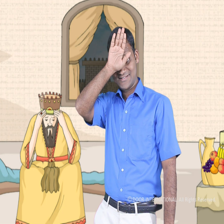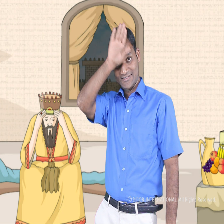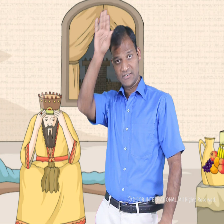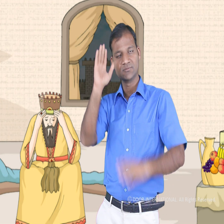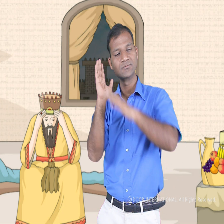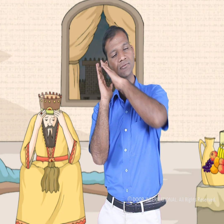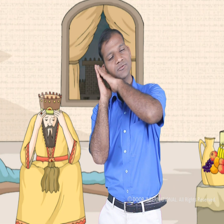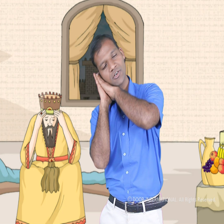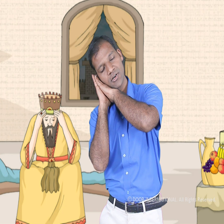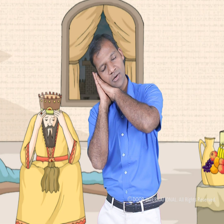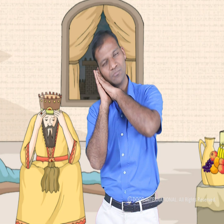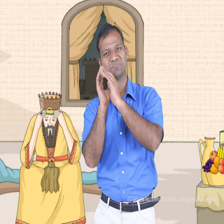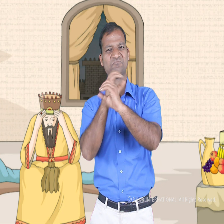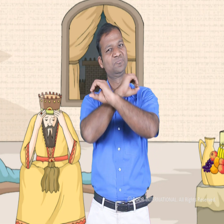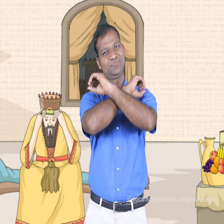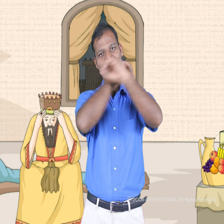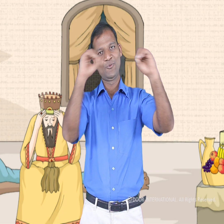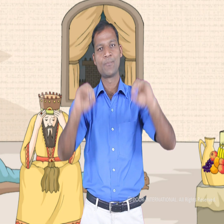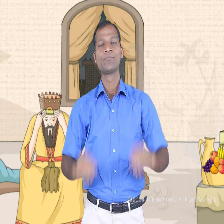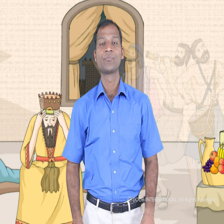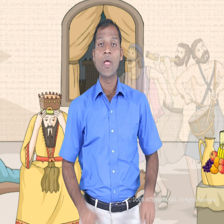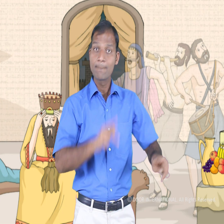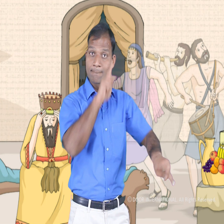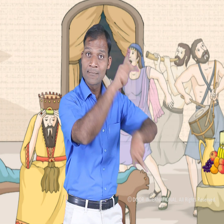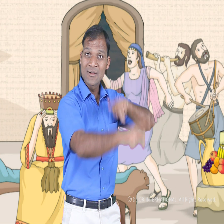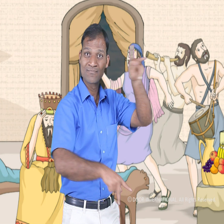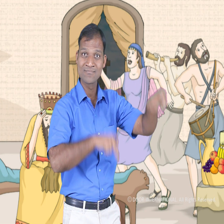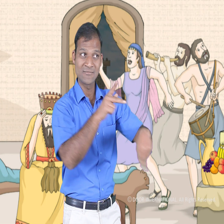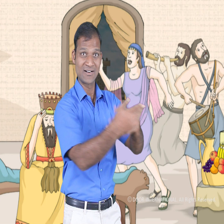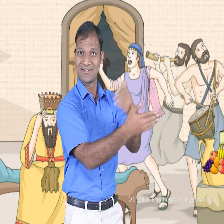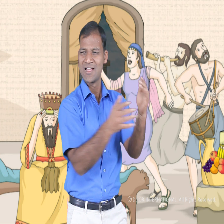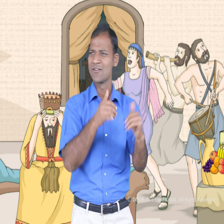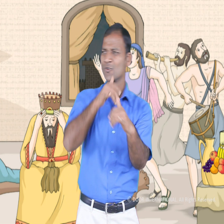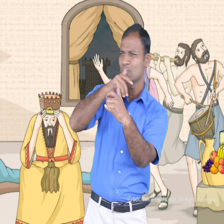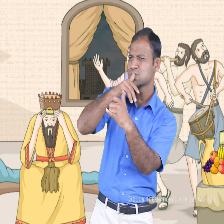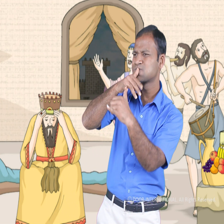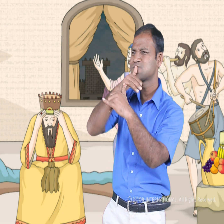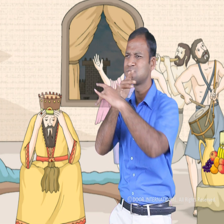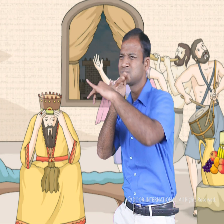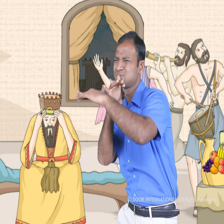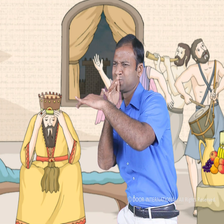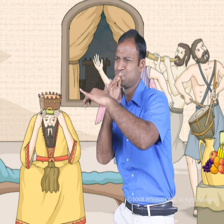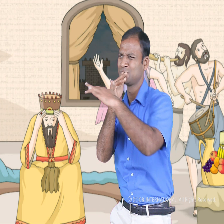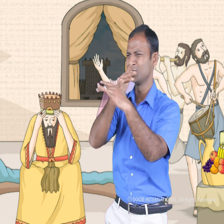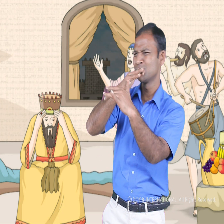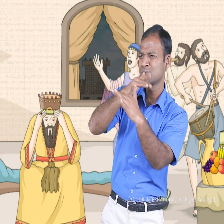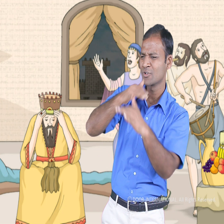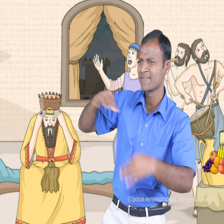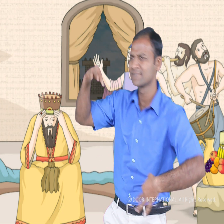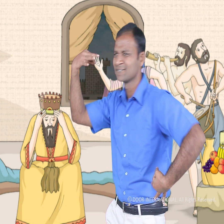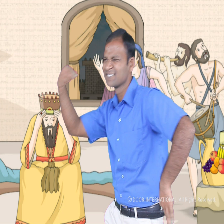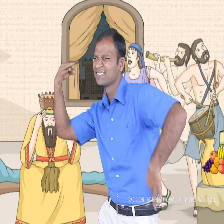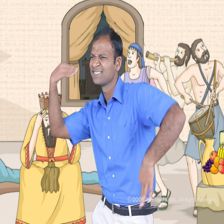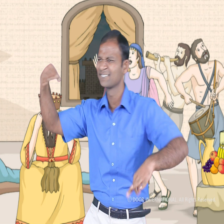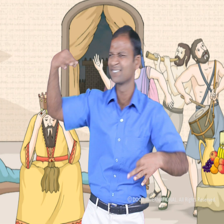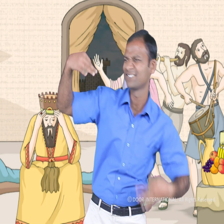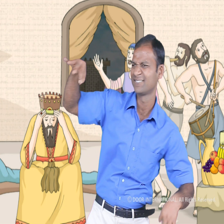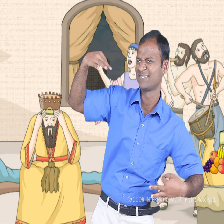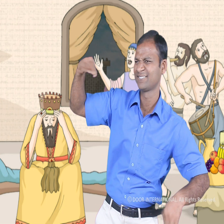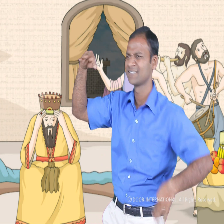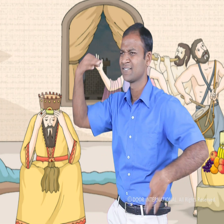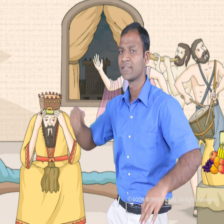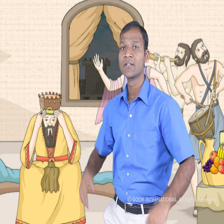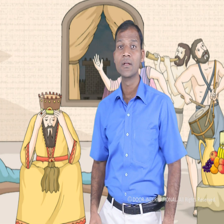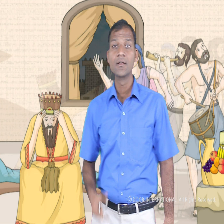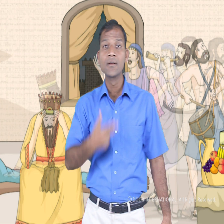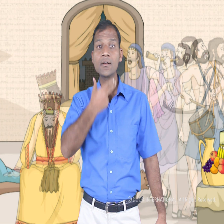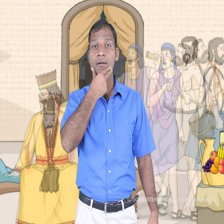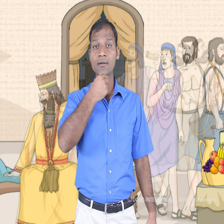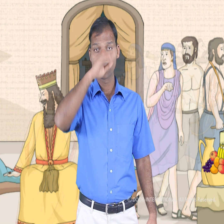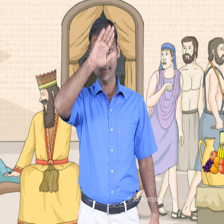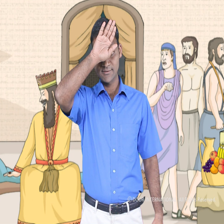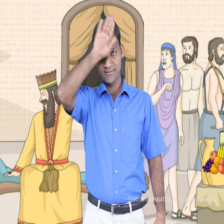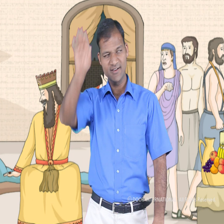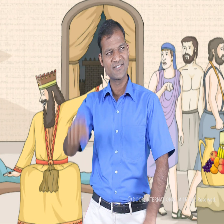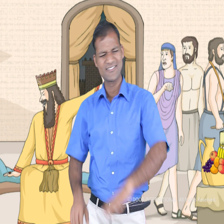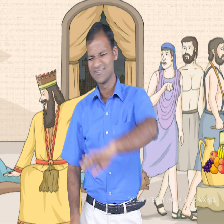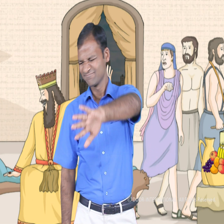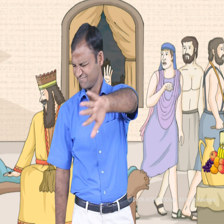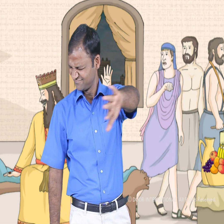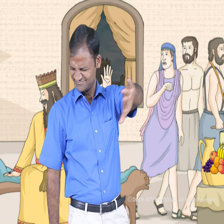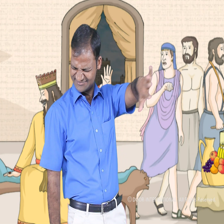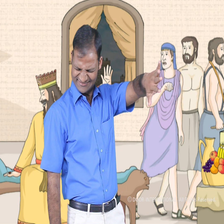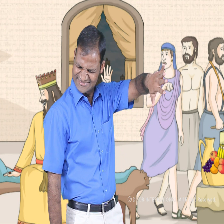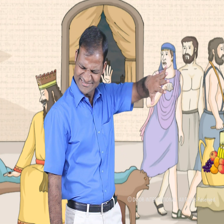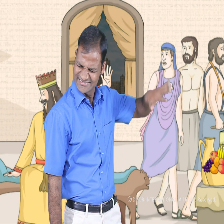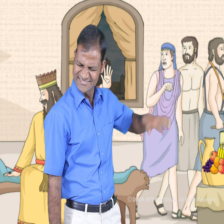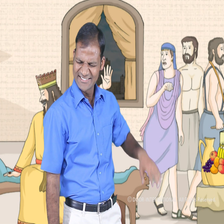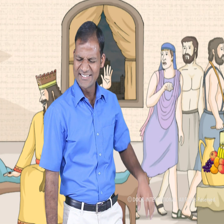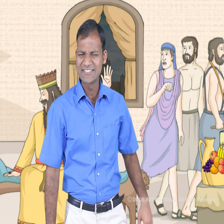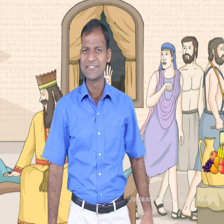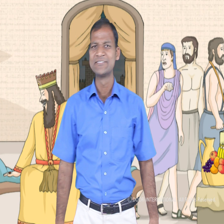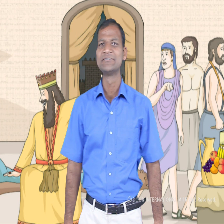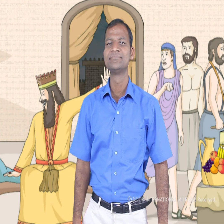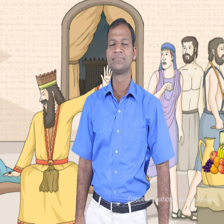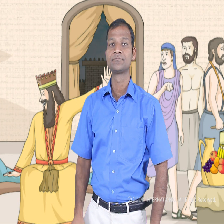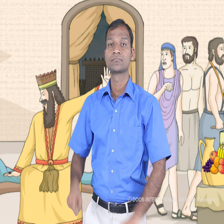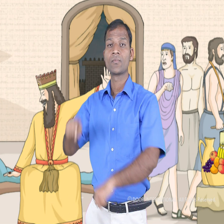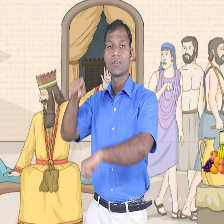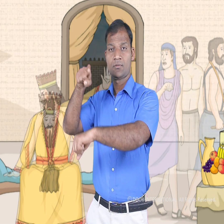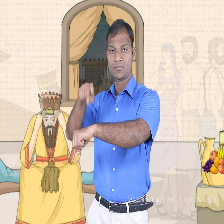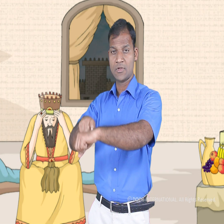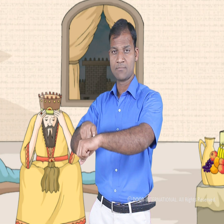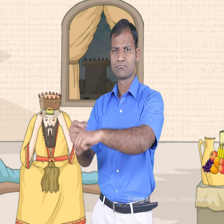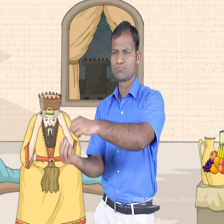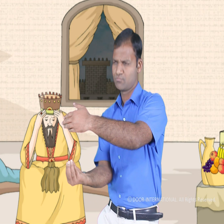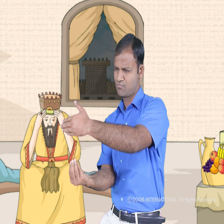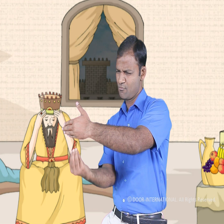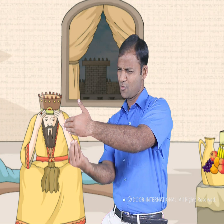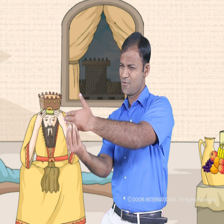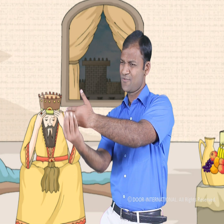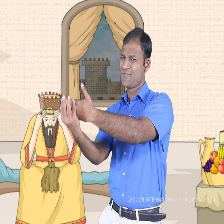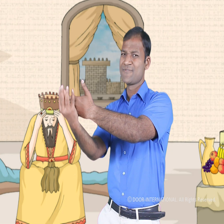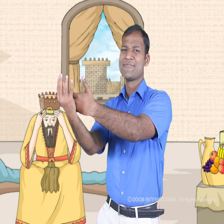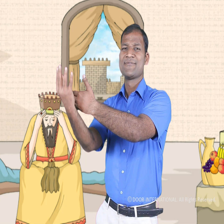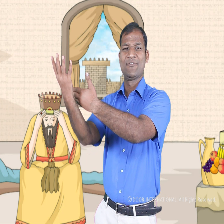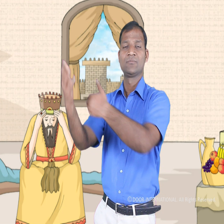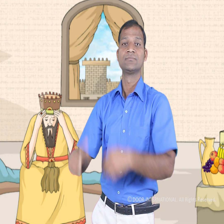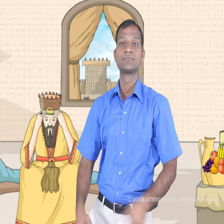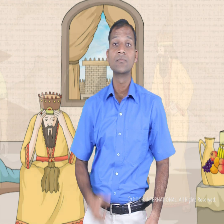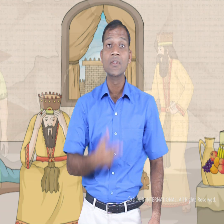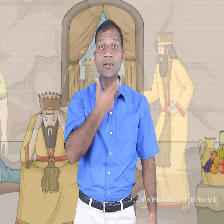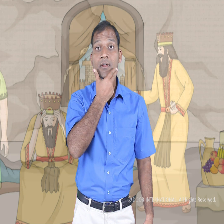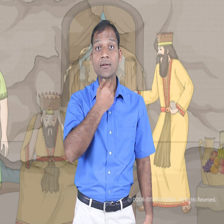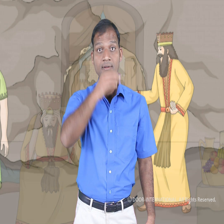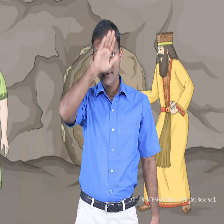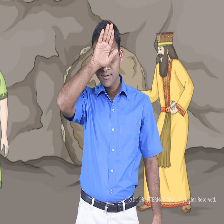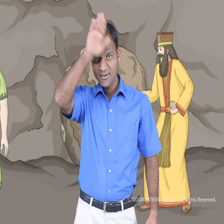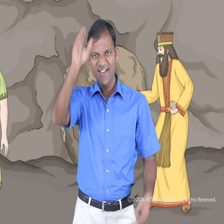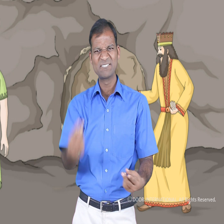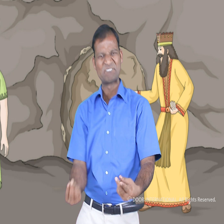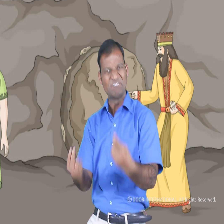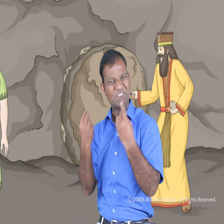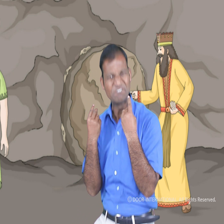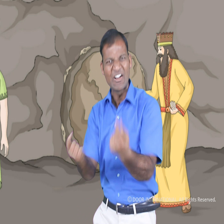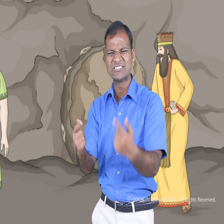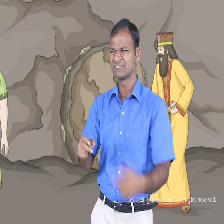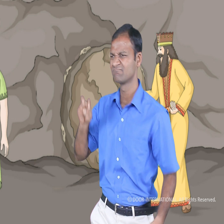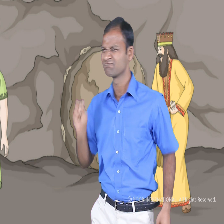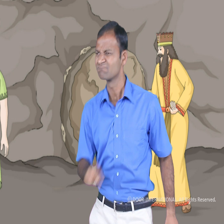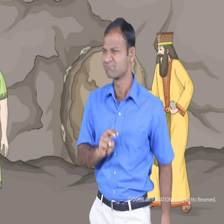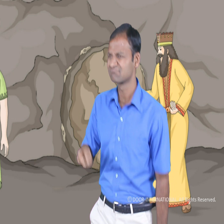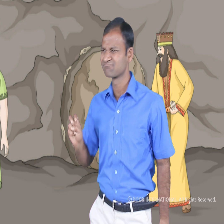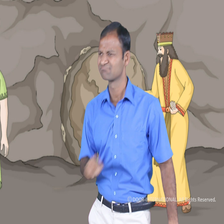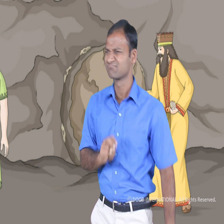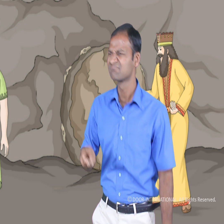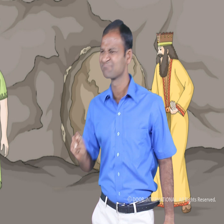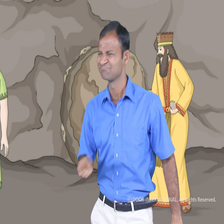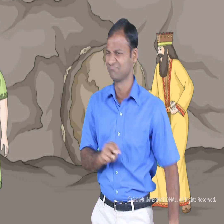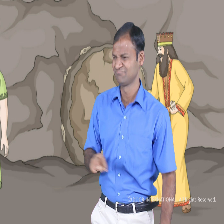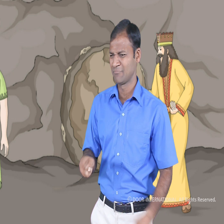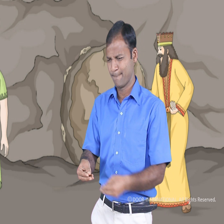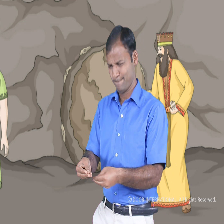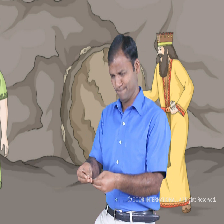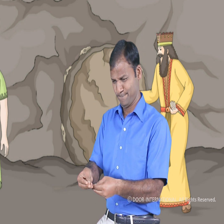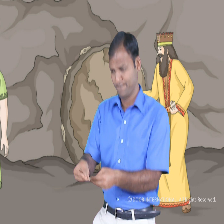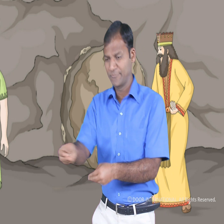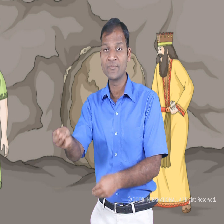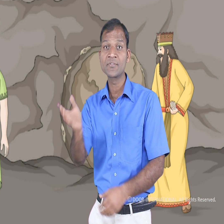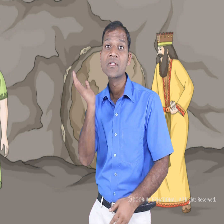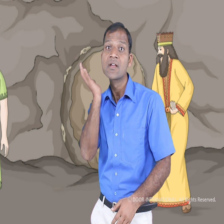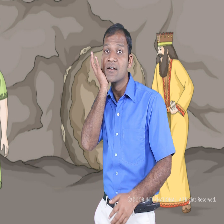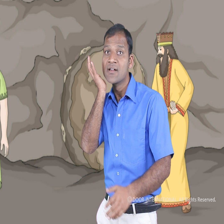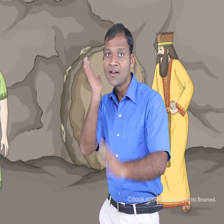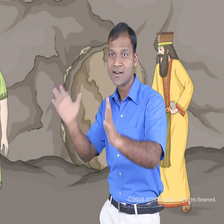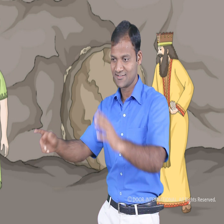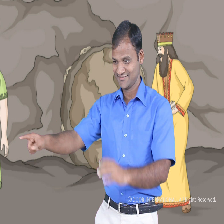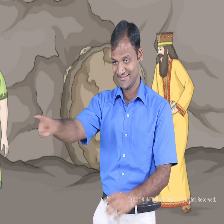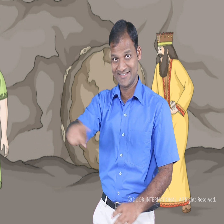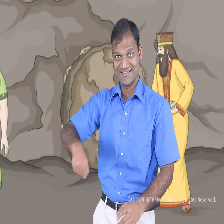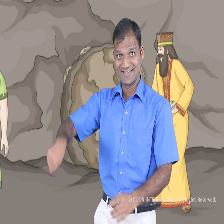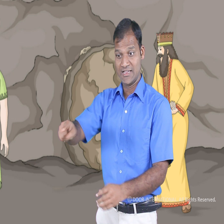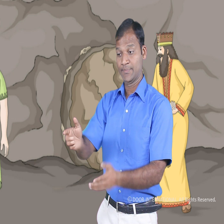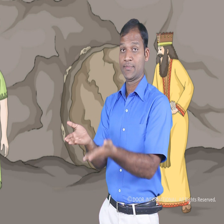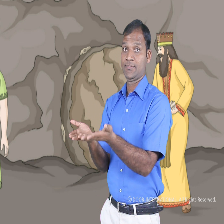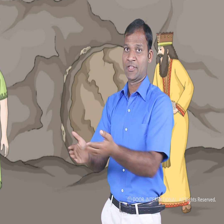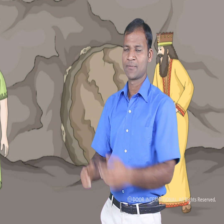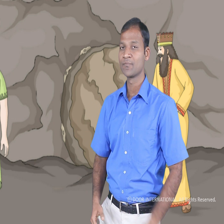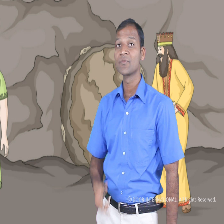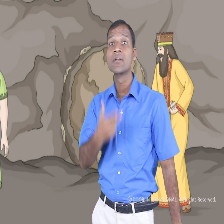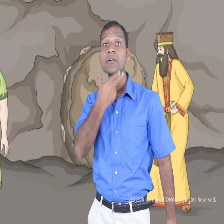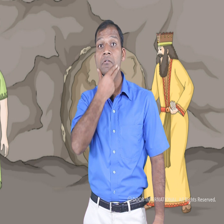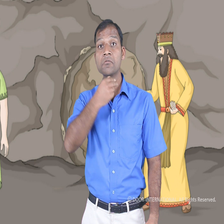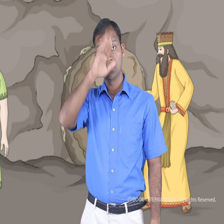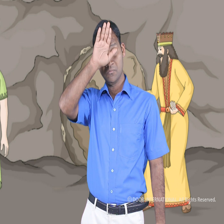No entertainment was brought before him, and sleep fled from him. At the first light of dawn, the king got up and hurried to the den of lions.